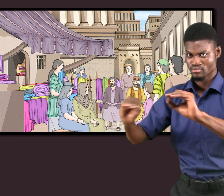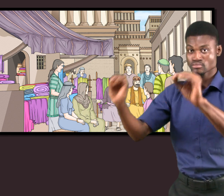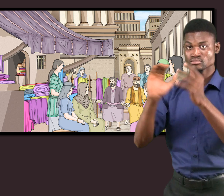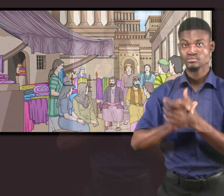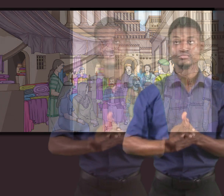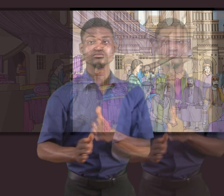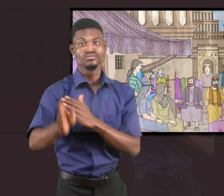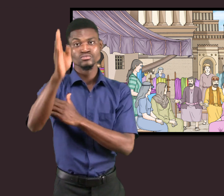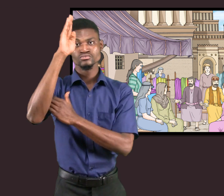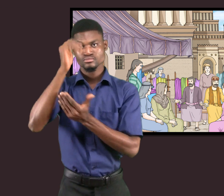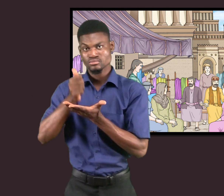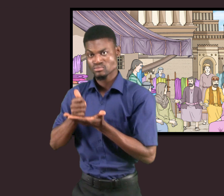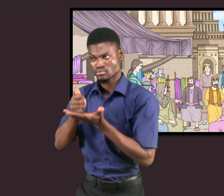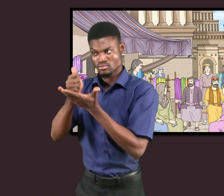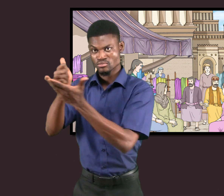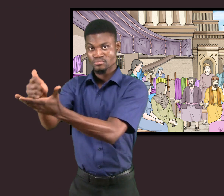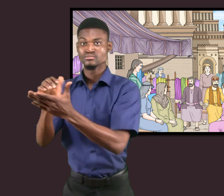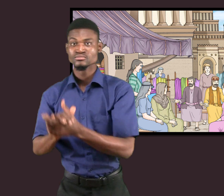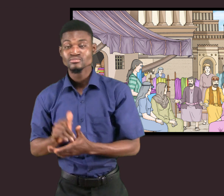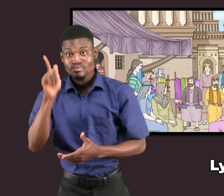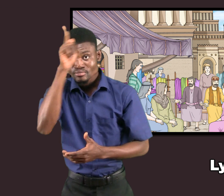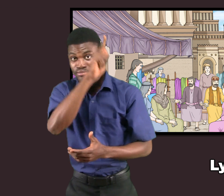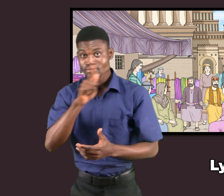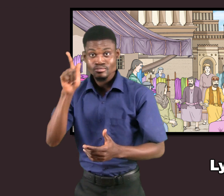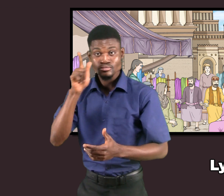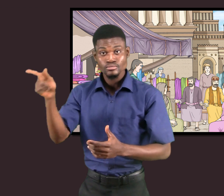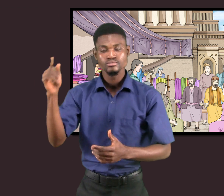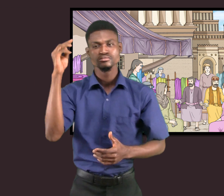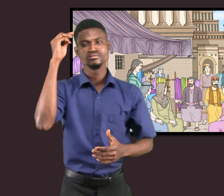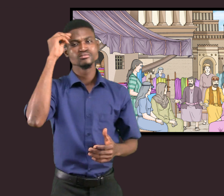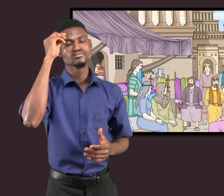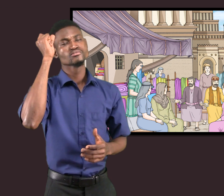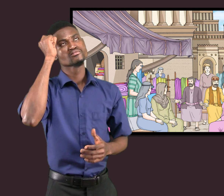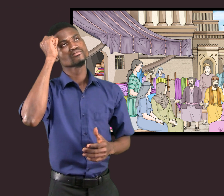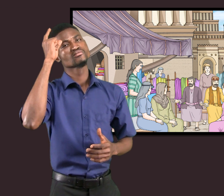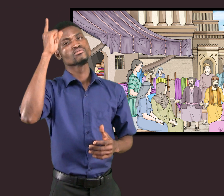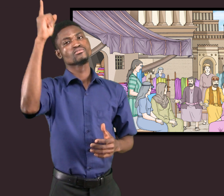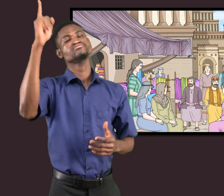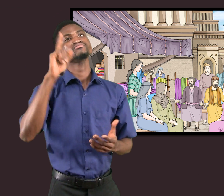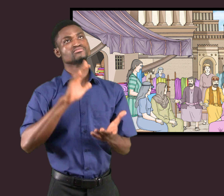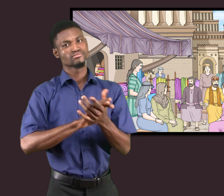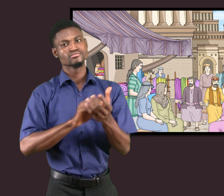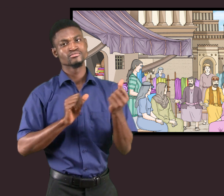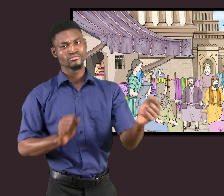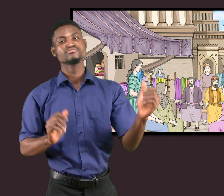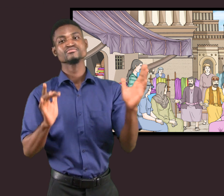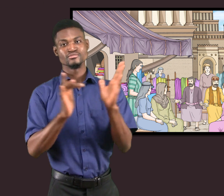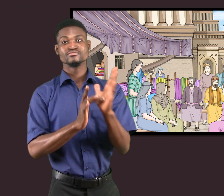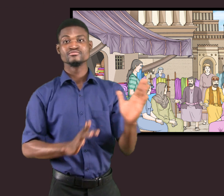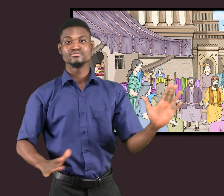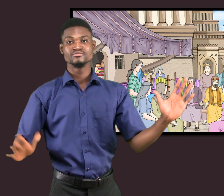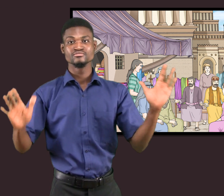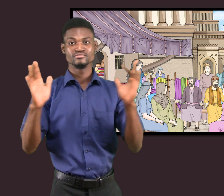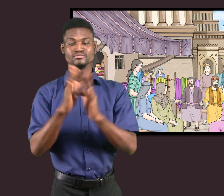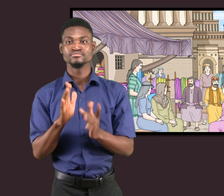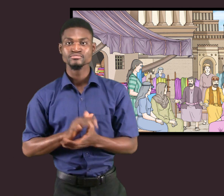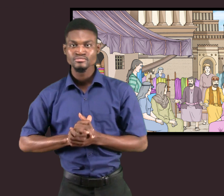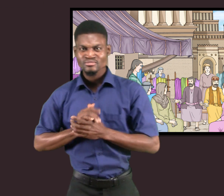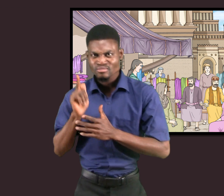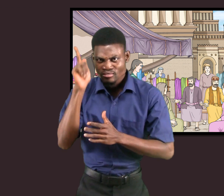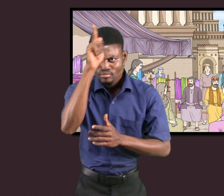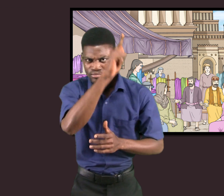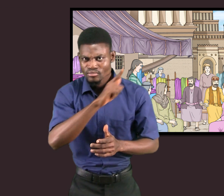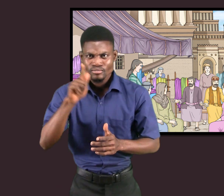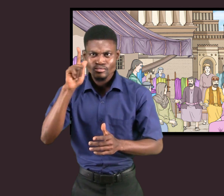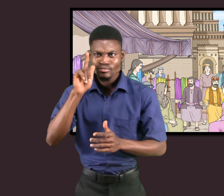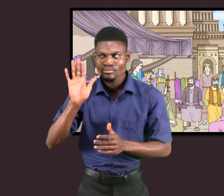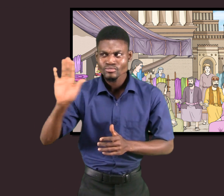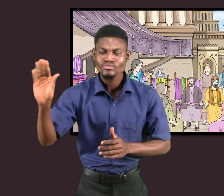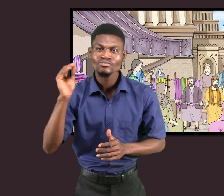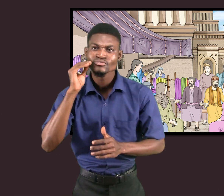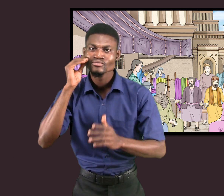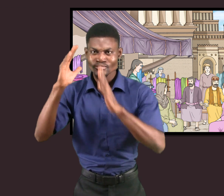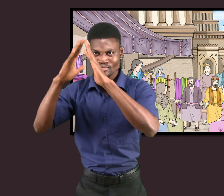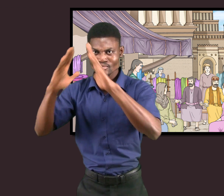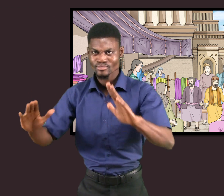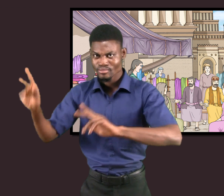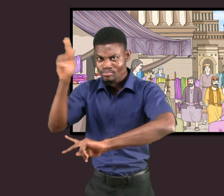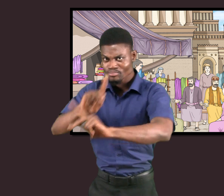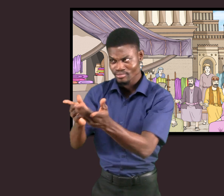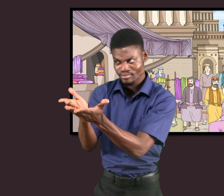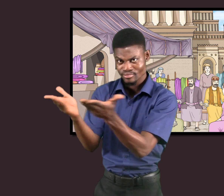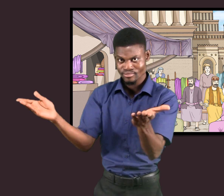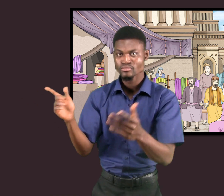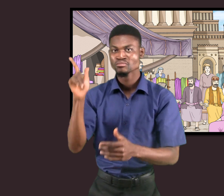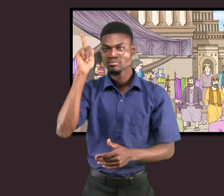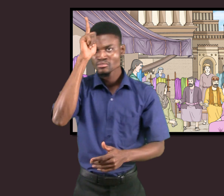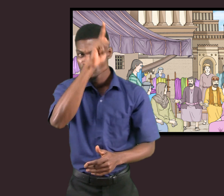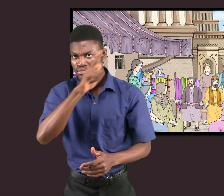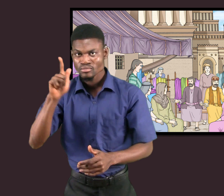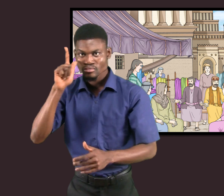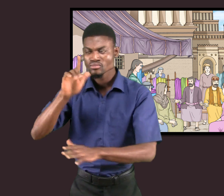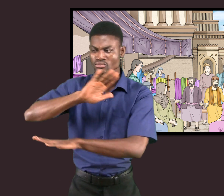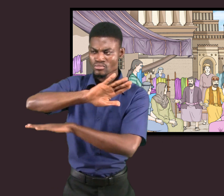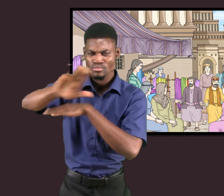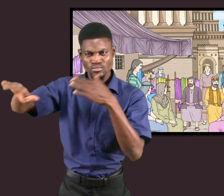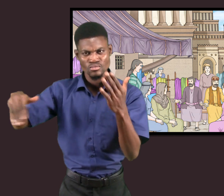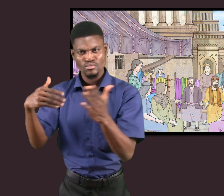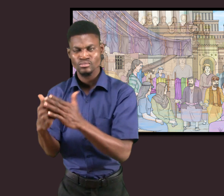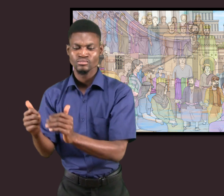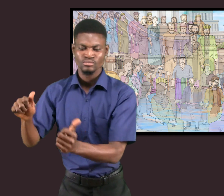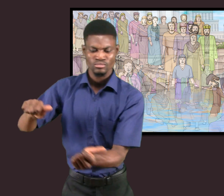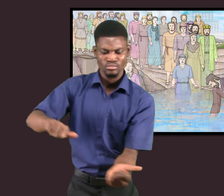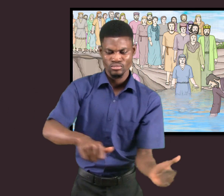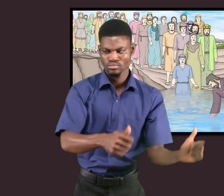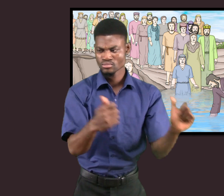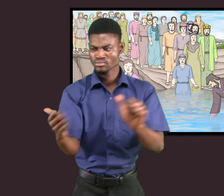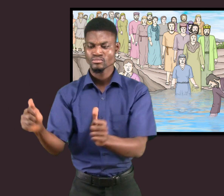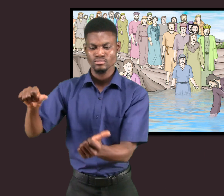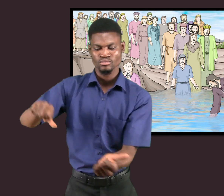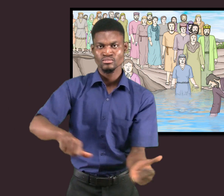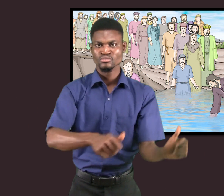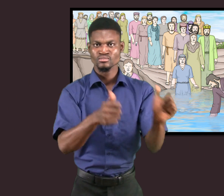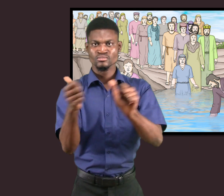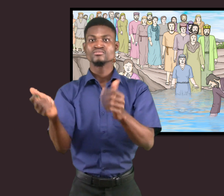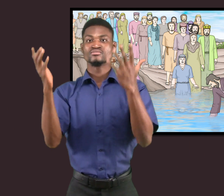The Lord opened her heart to respond to Paul’s message.